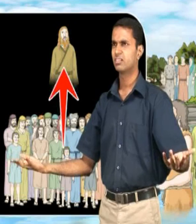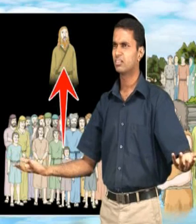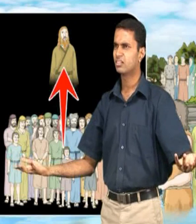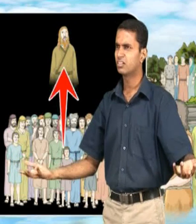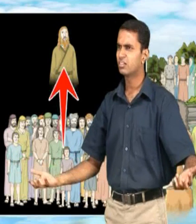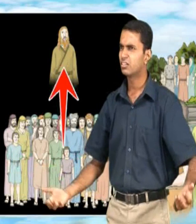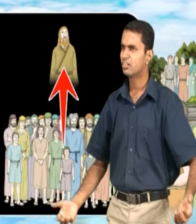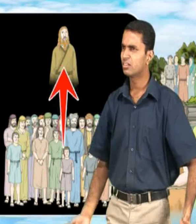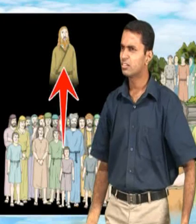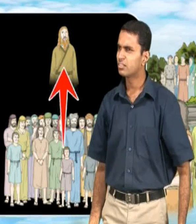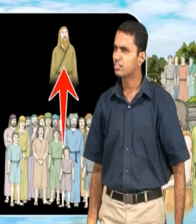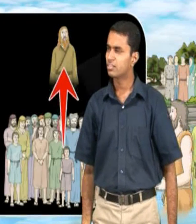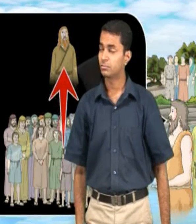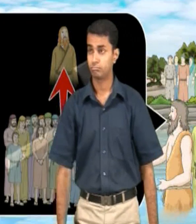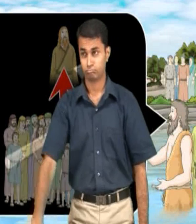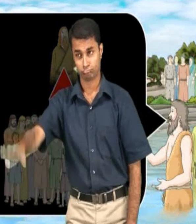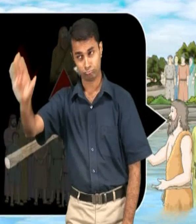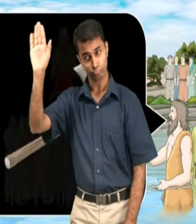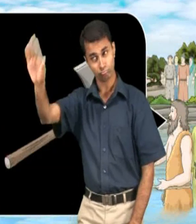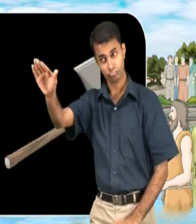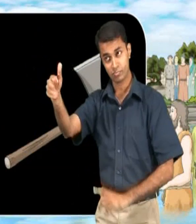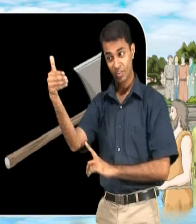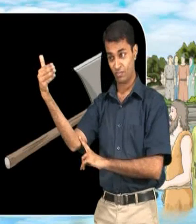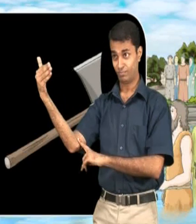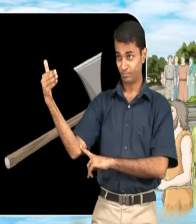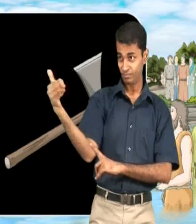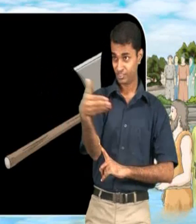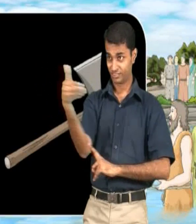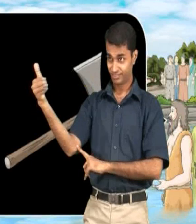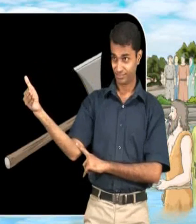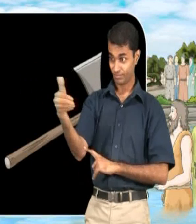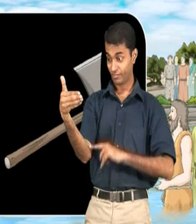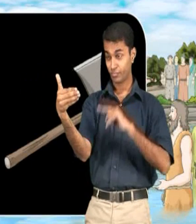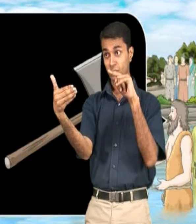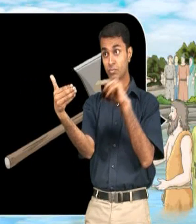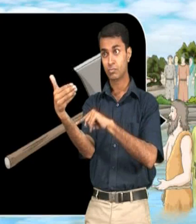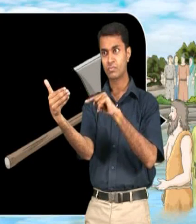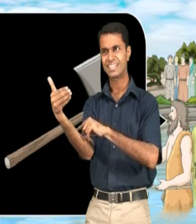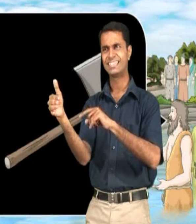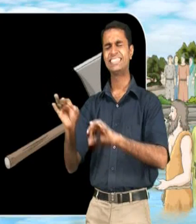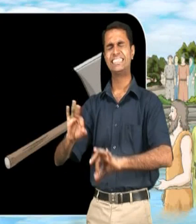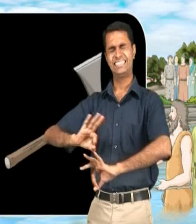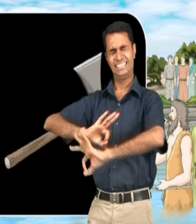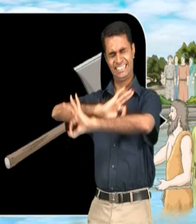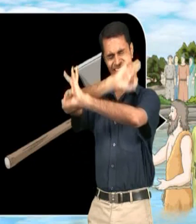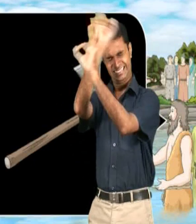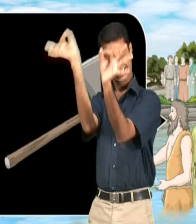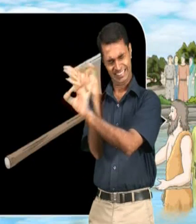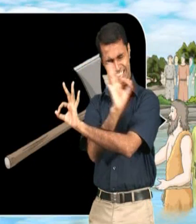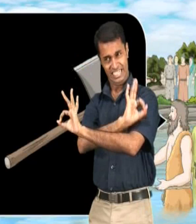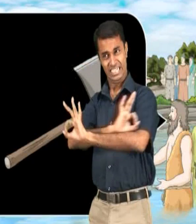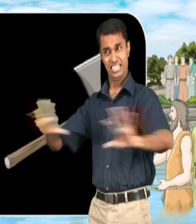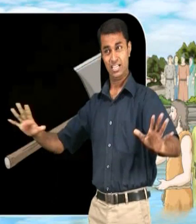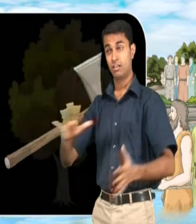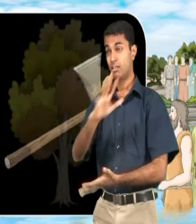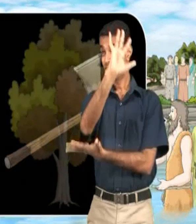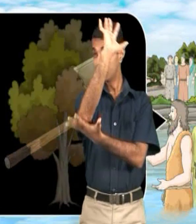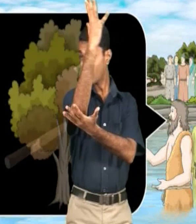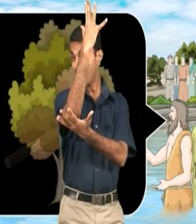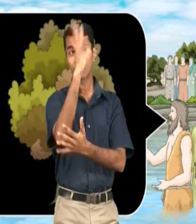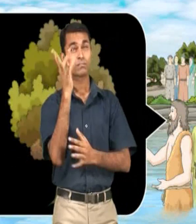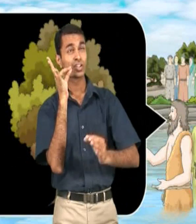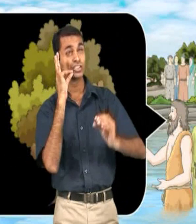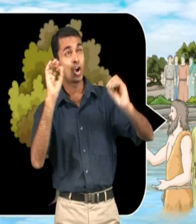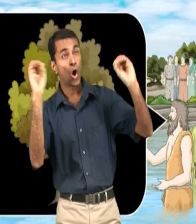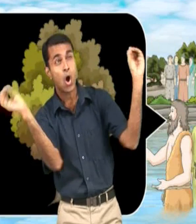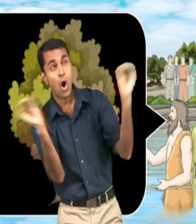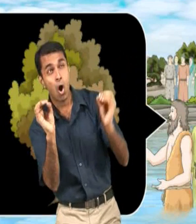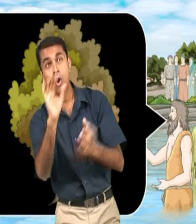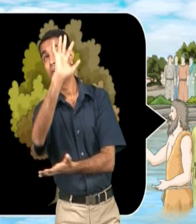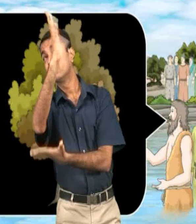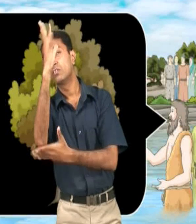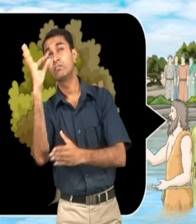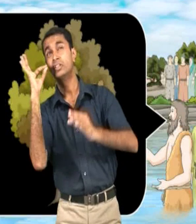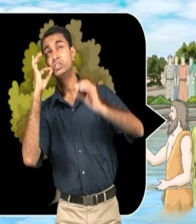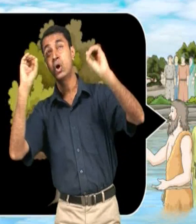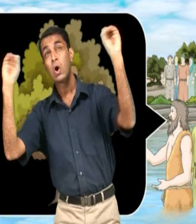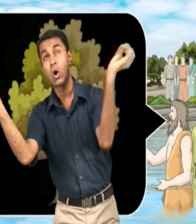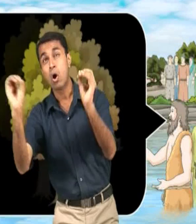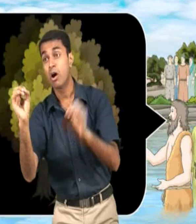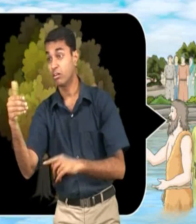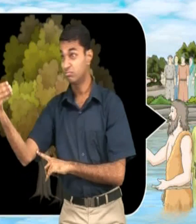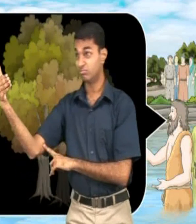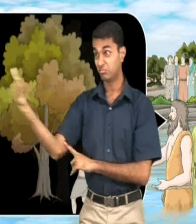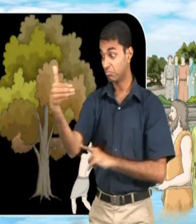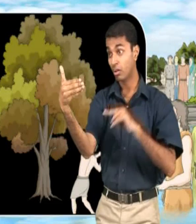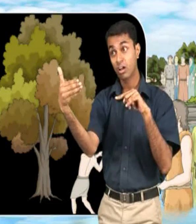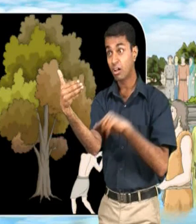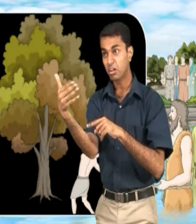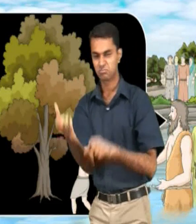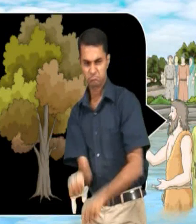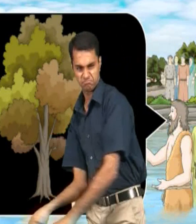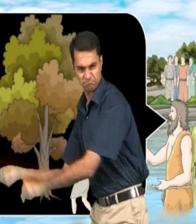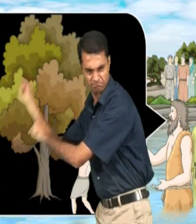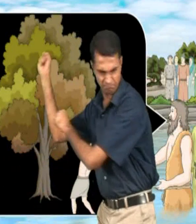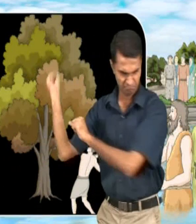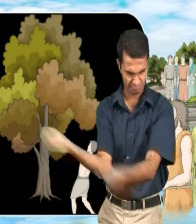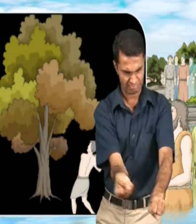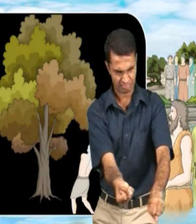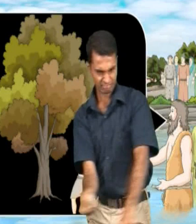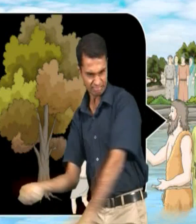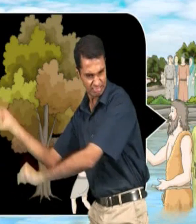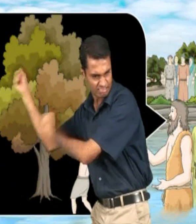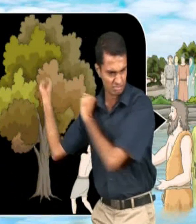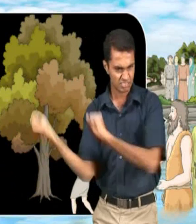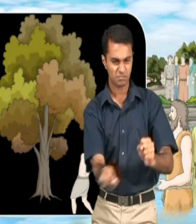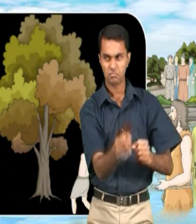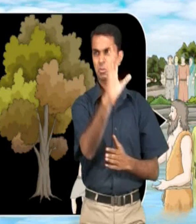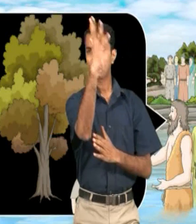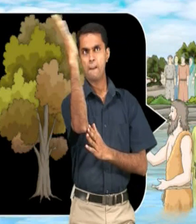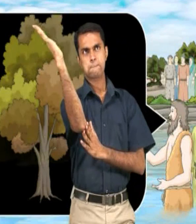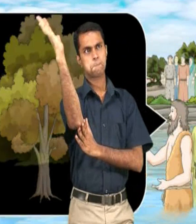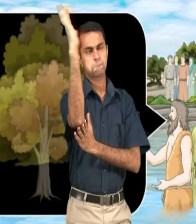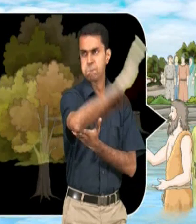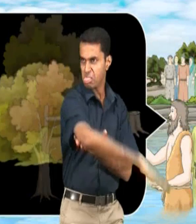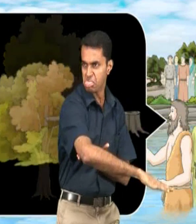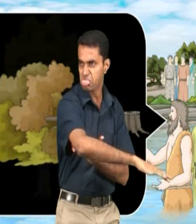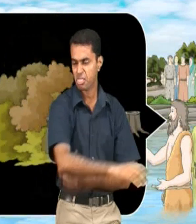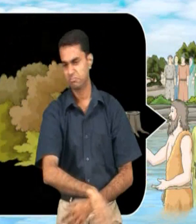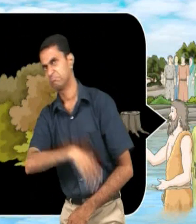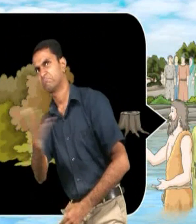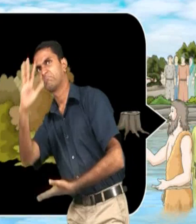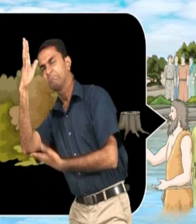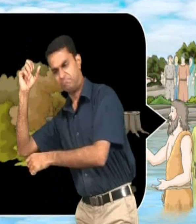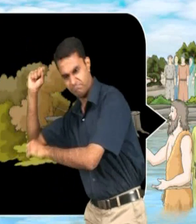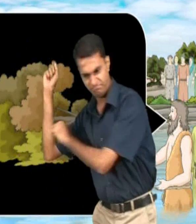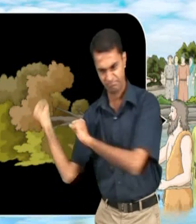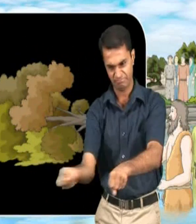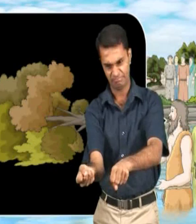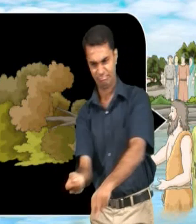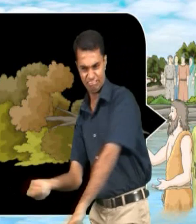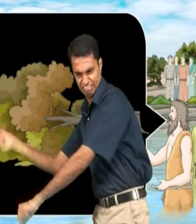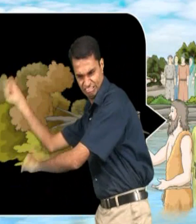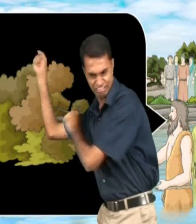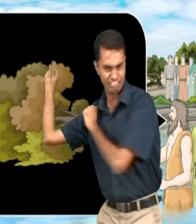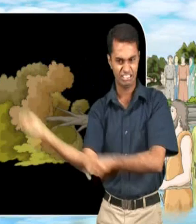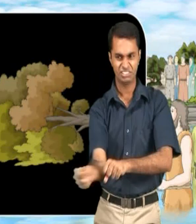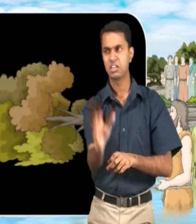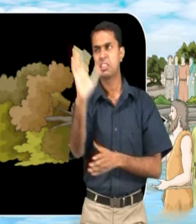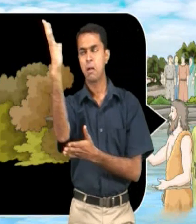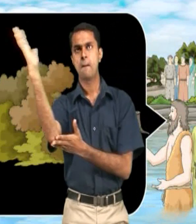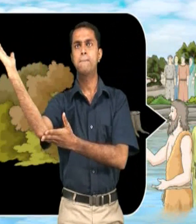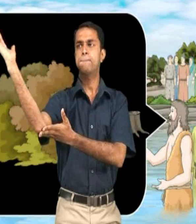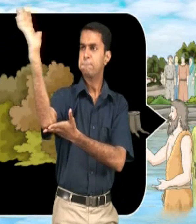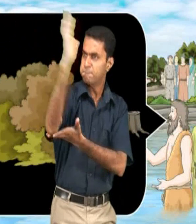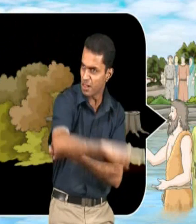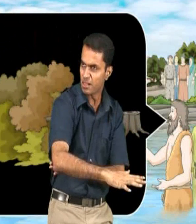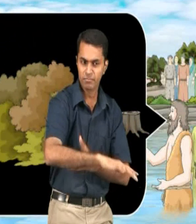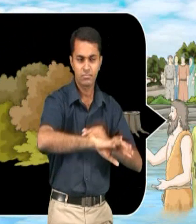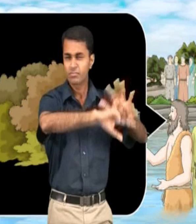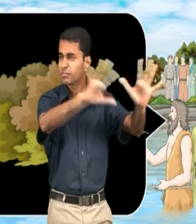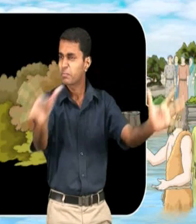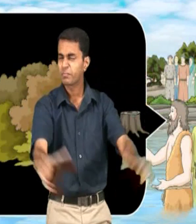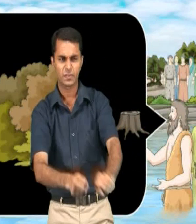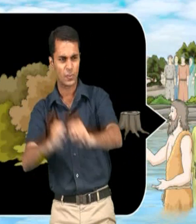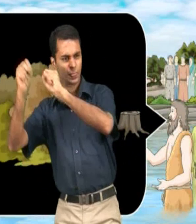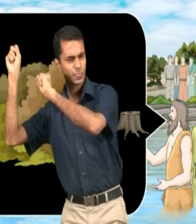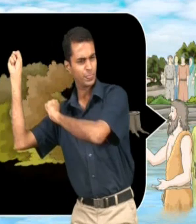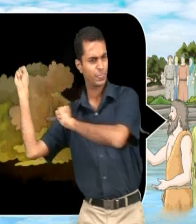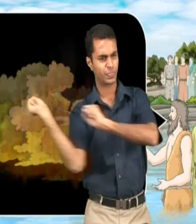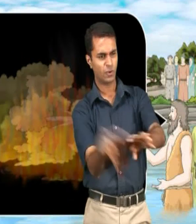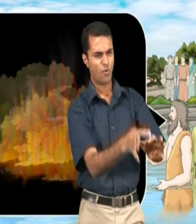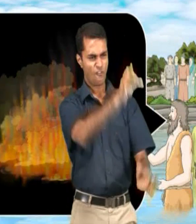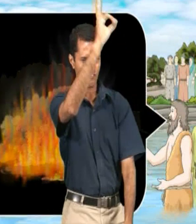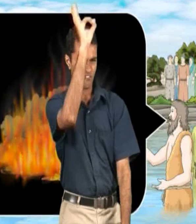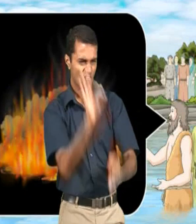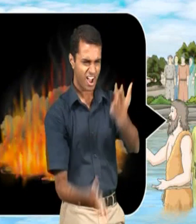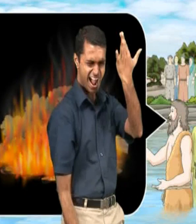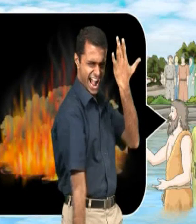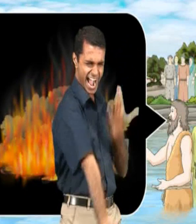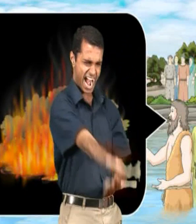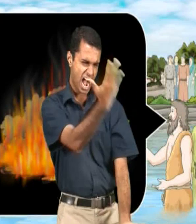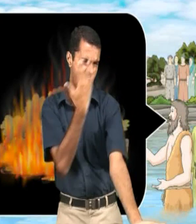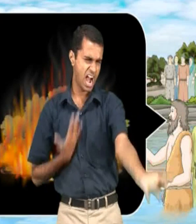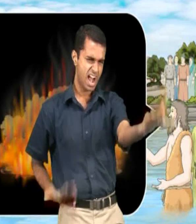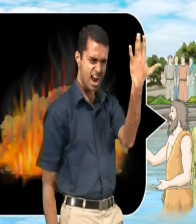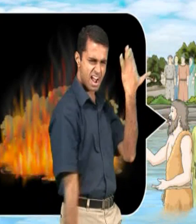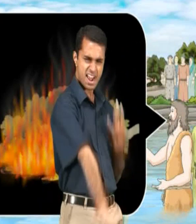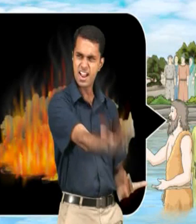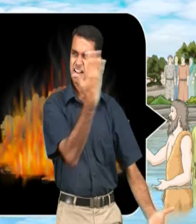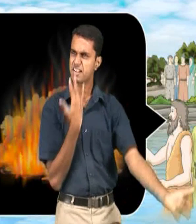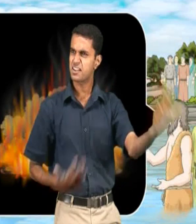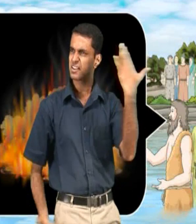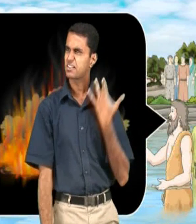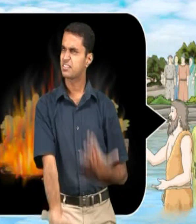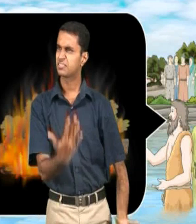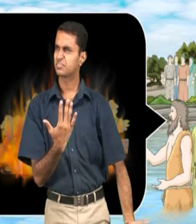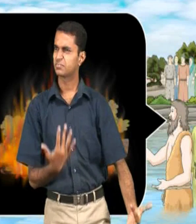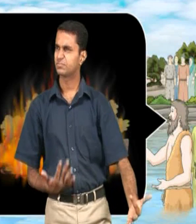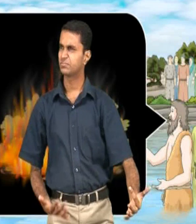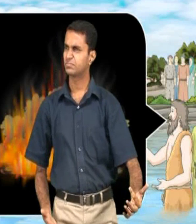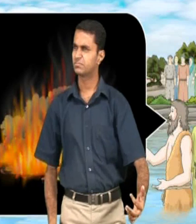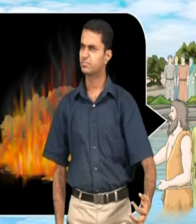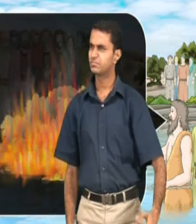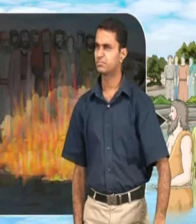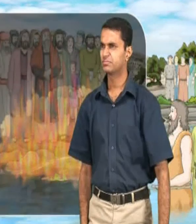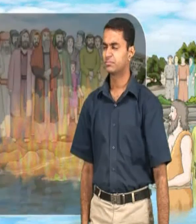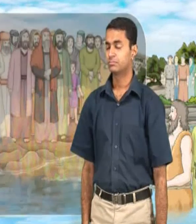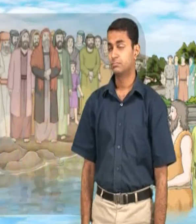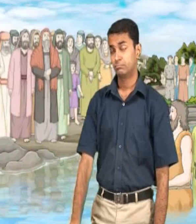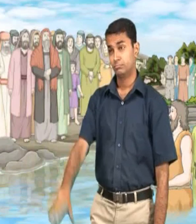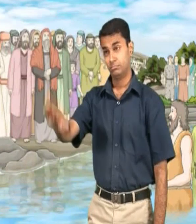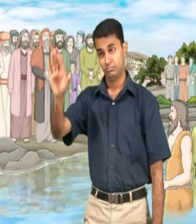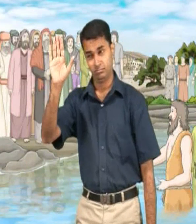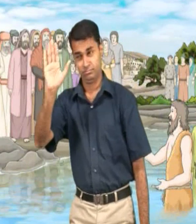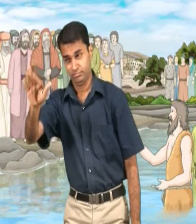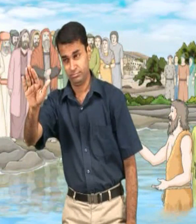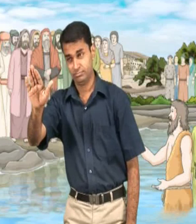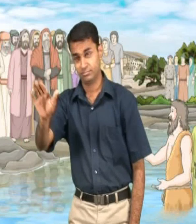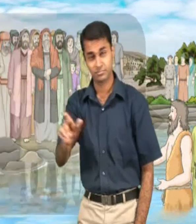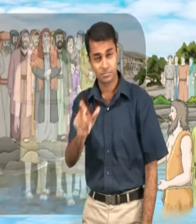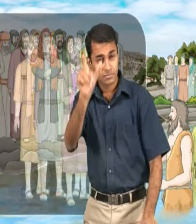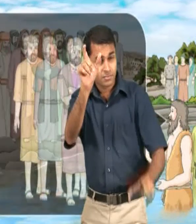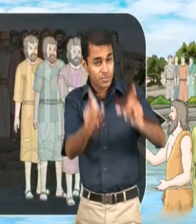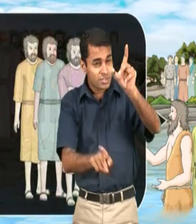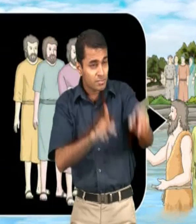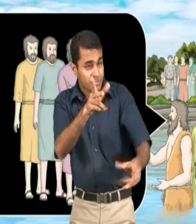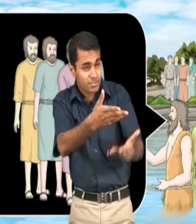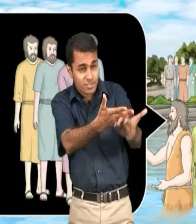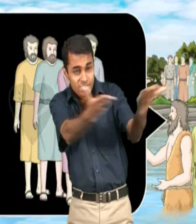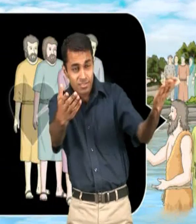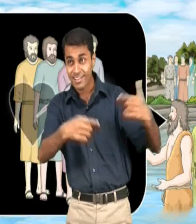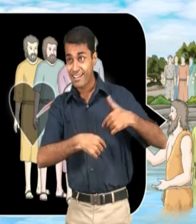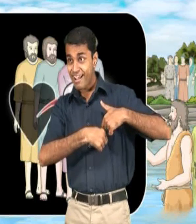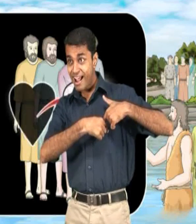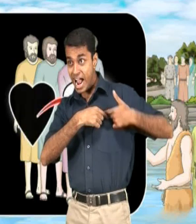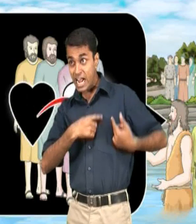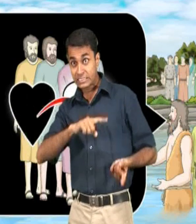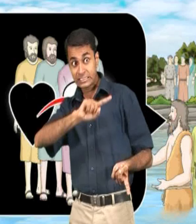The axe lies ready at the root of the trees, and every tree that does not produce good fruit will be cut down and thrown into the fire.